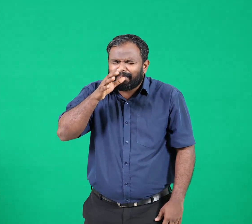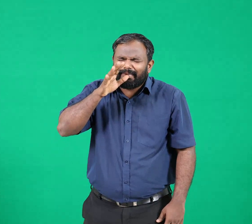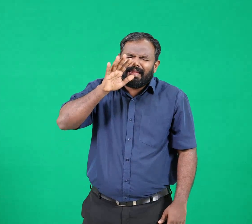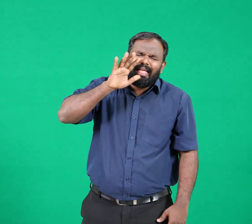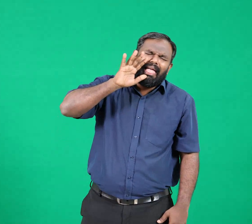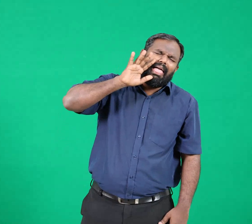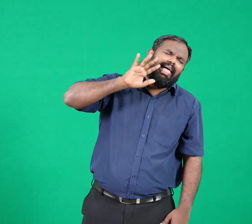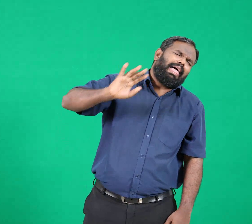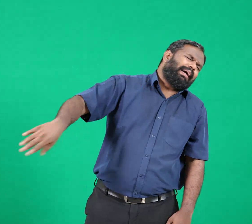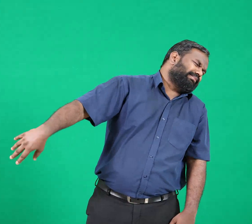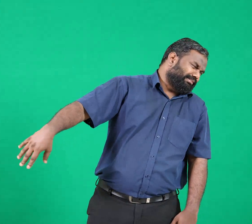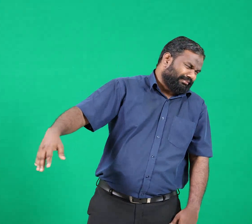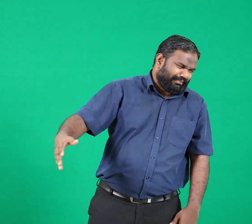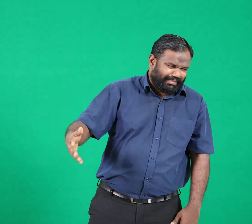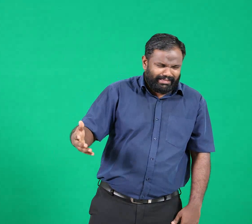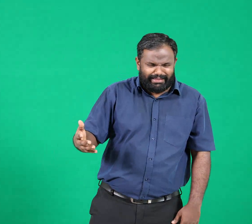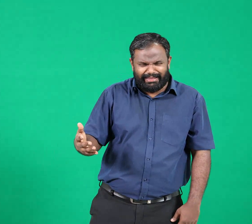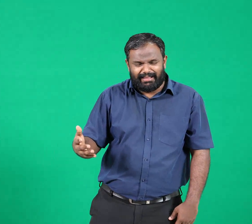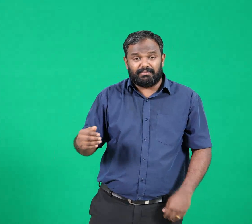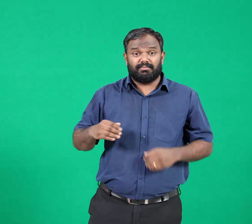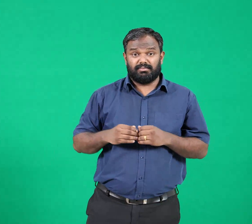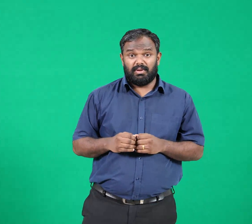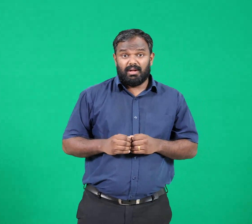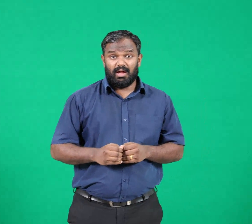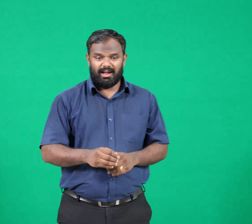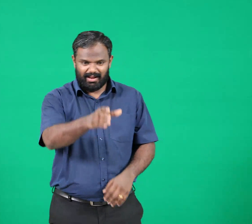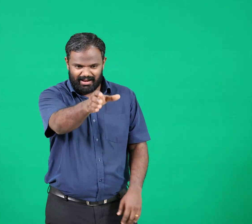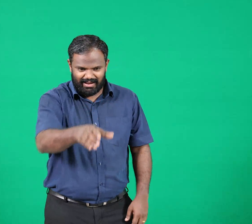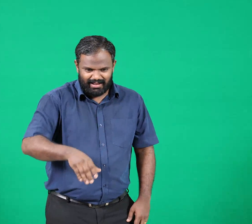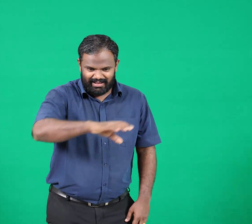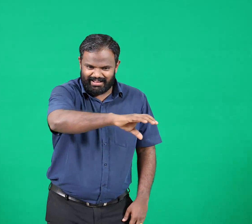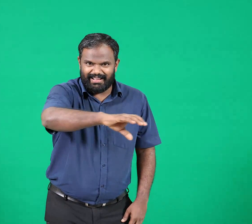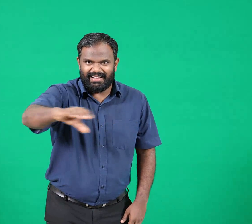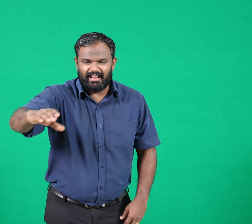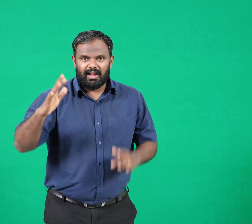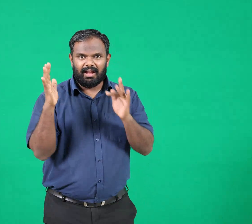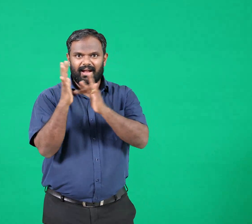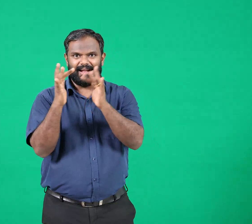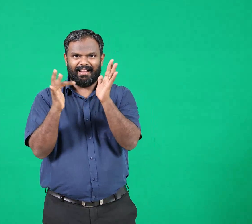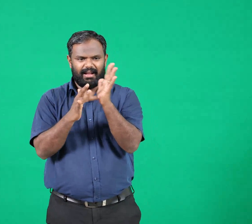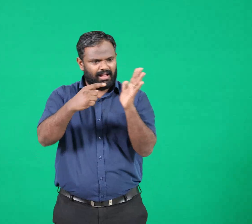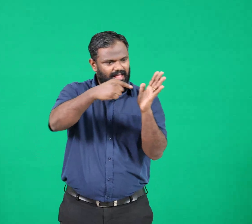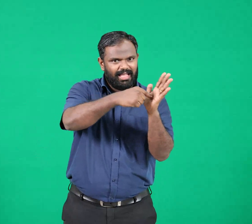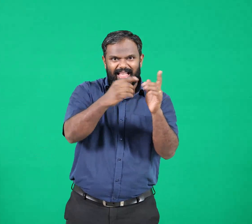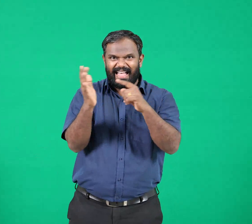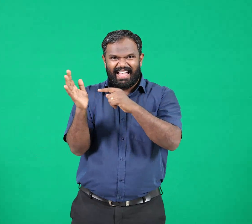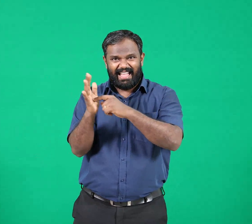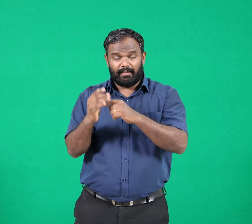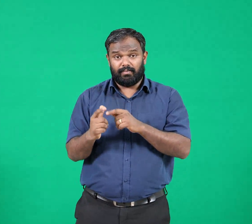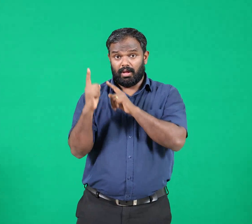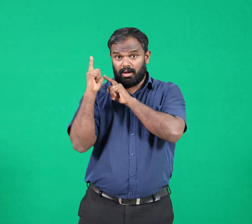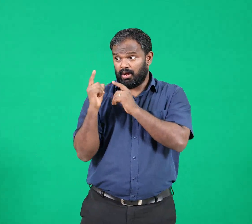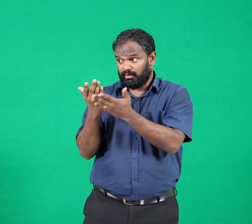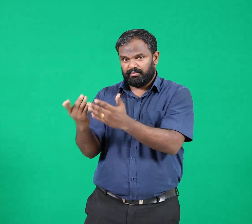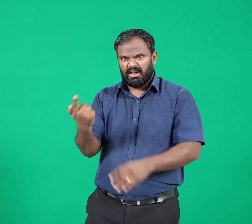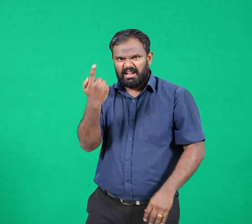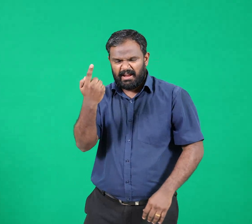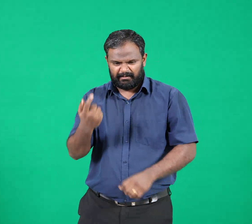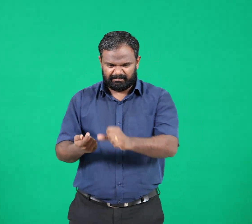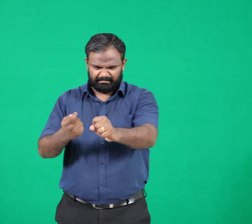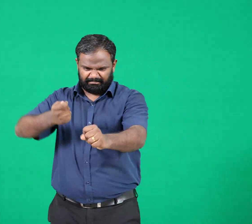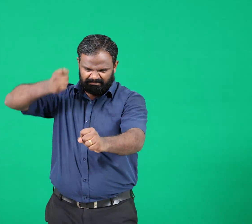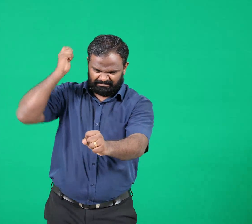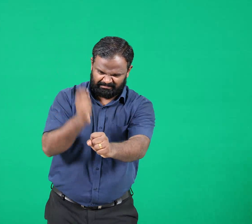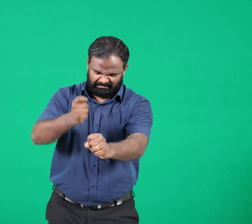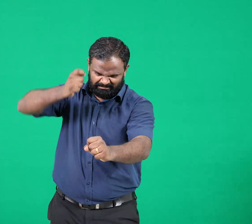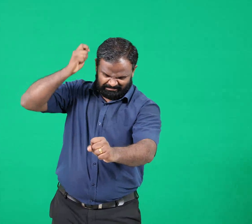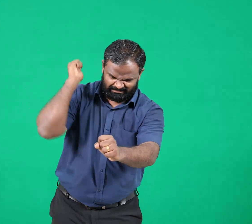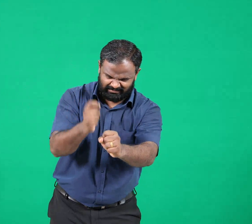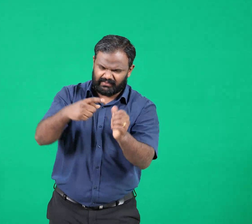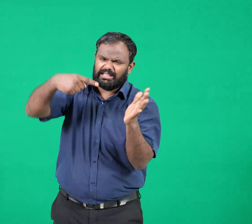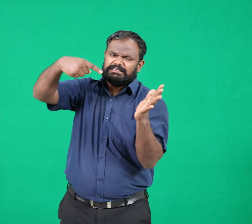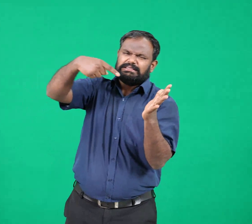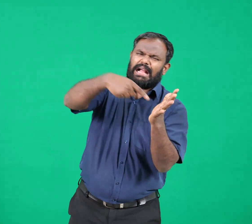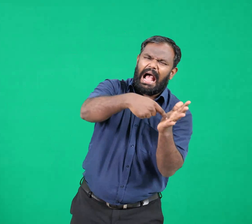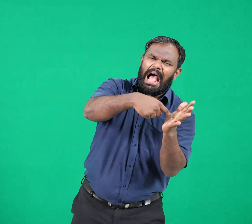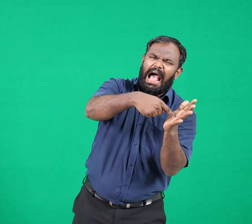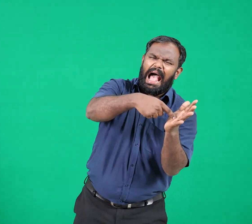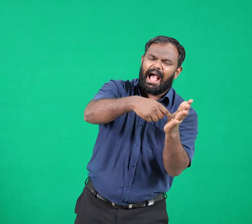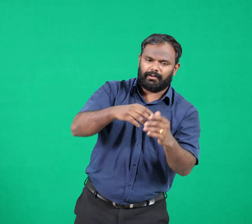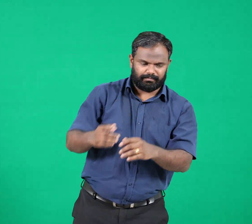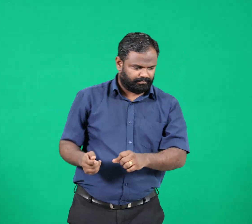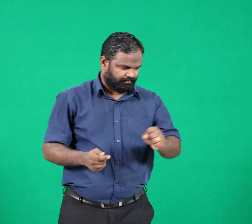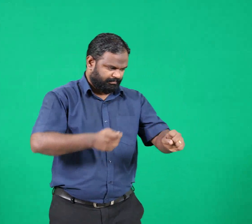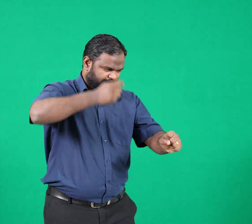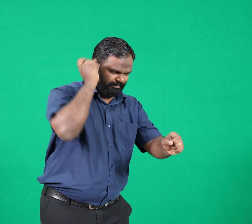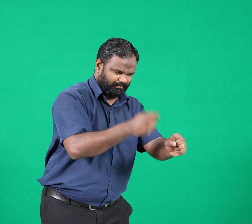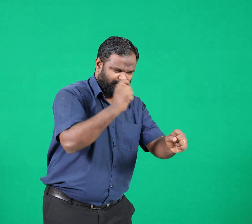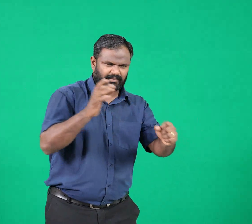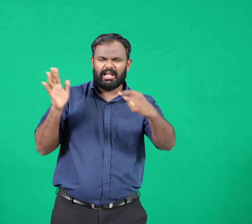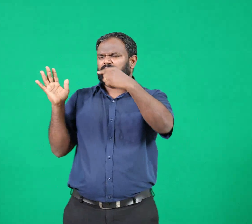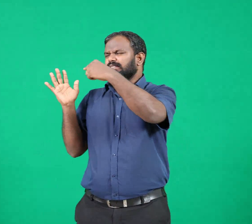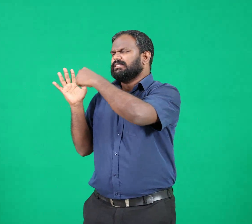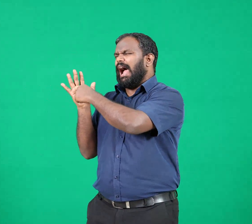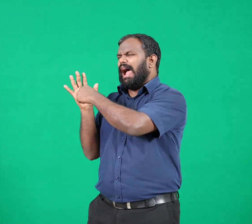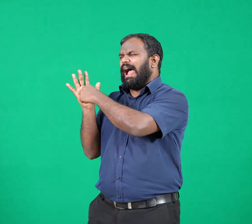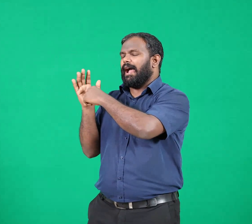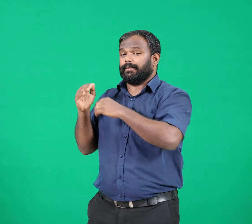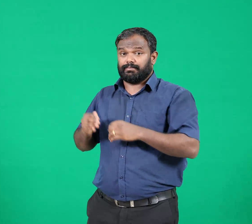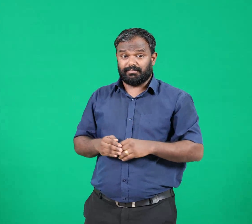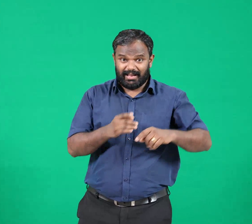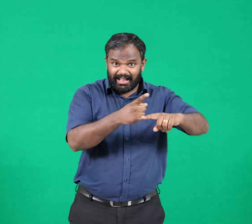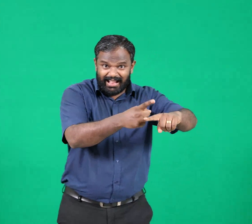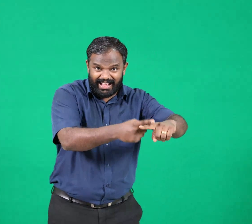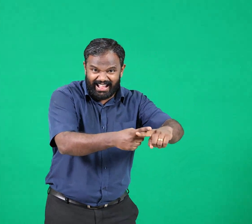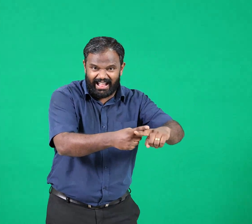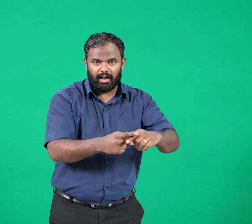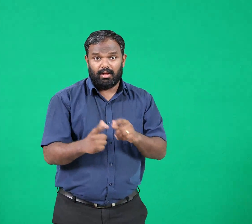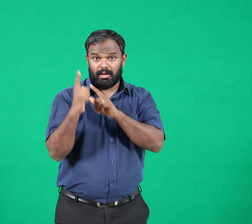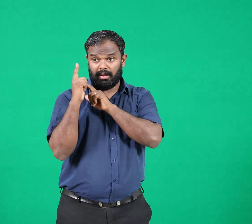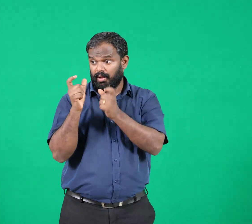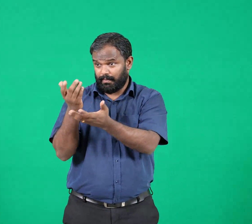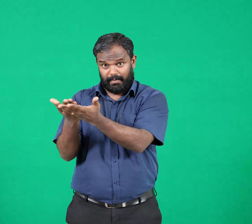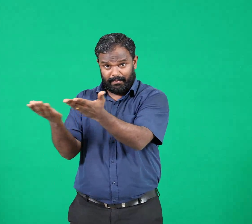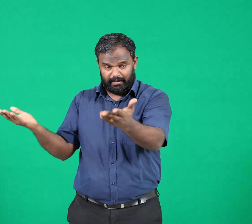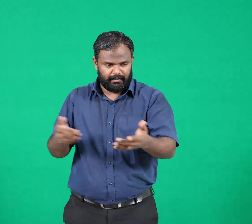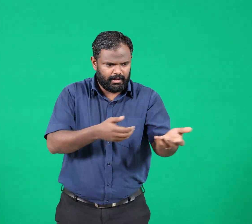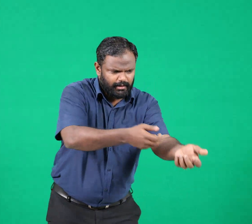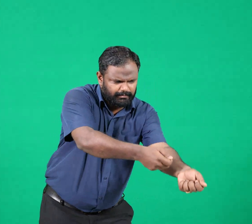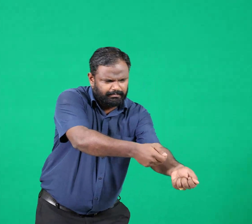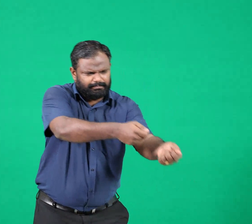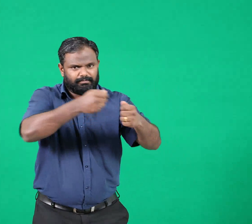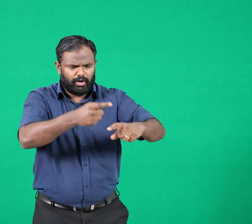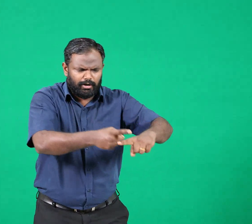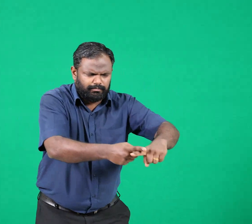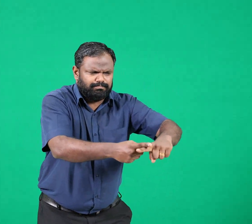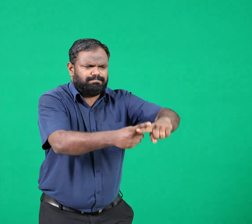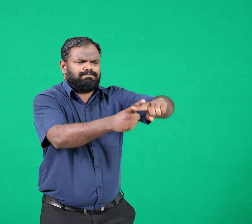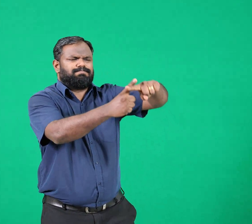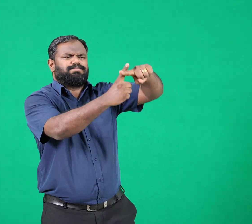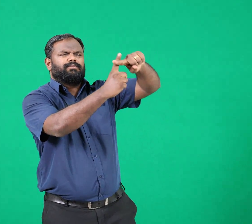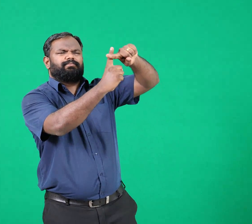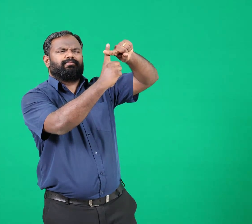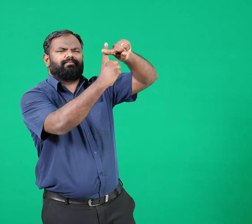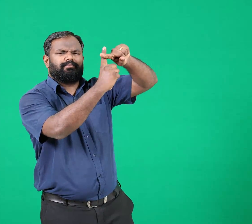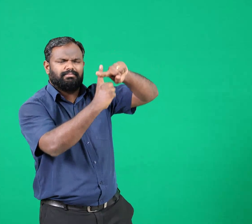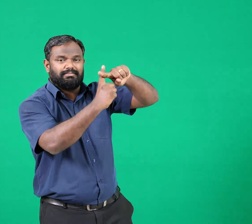but after tasting it, He refused to drink it.